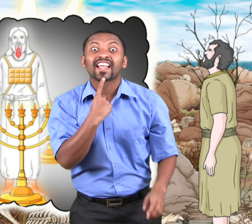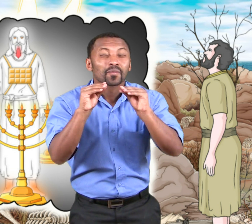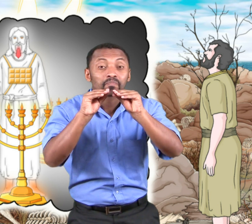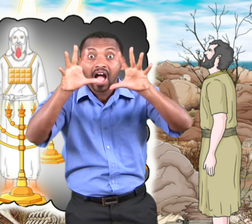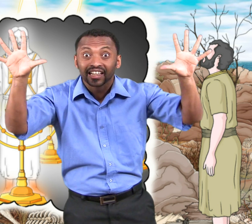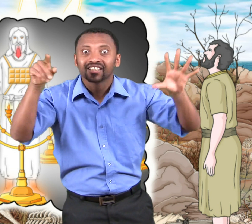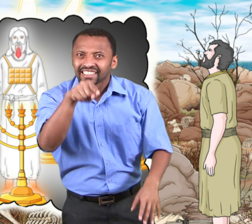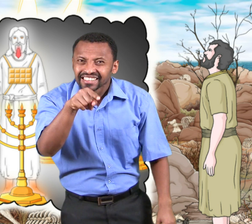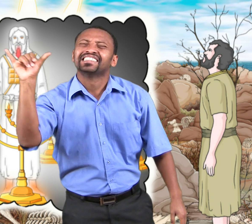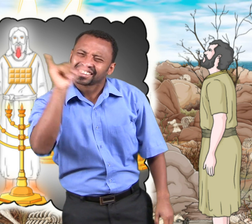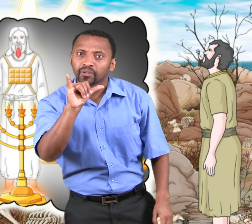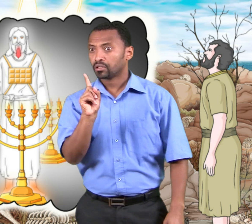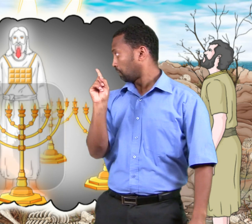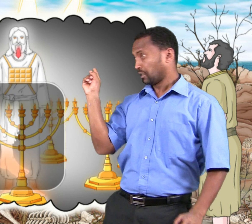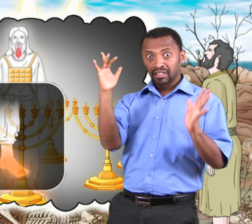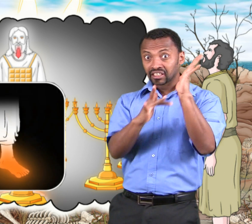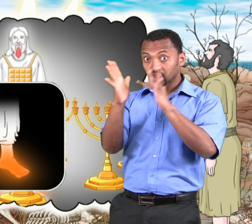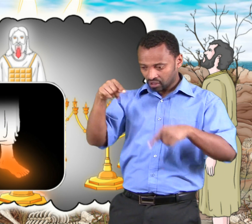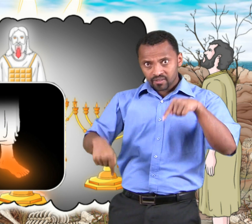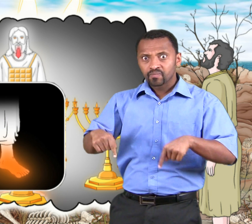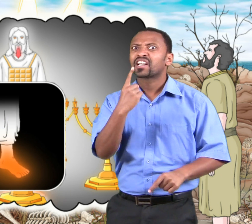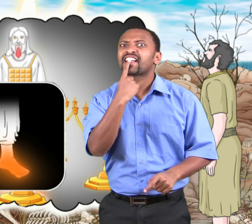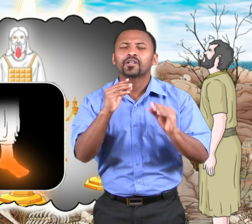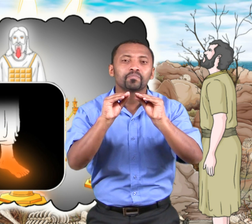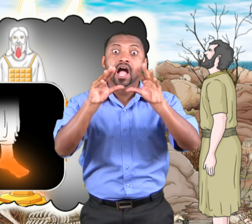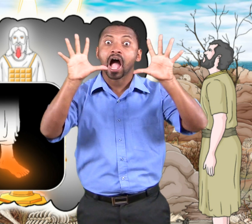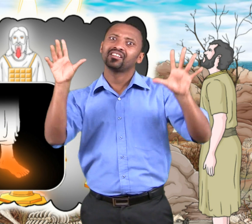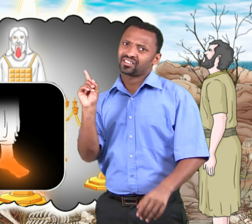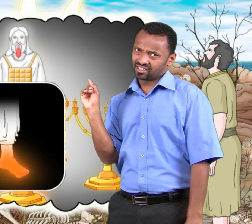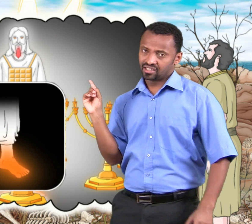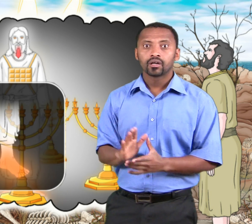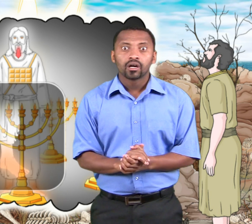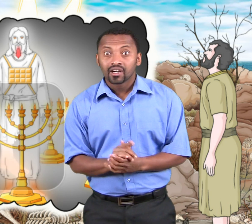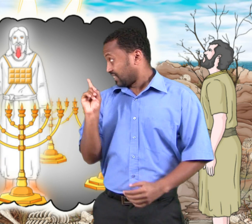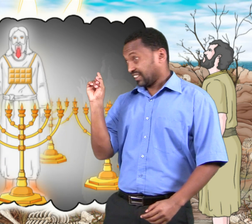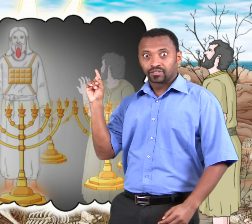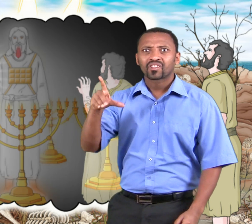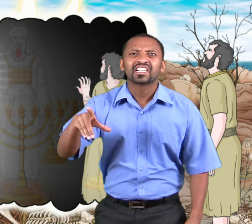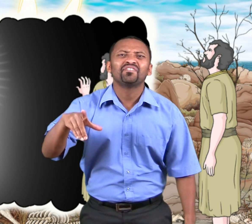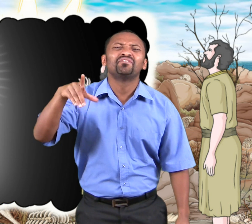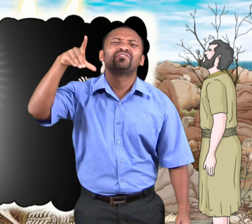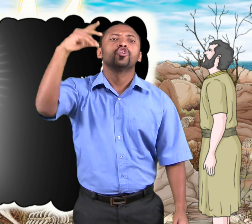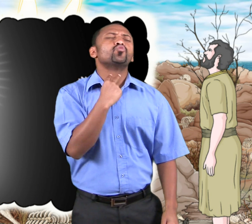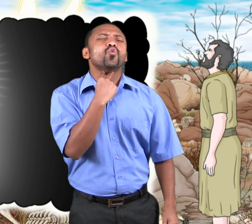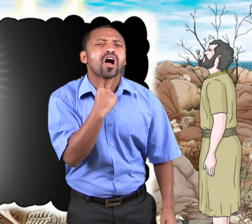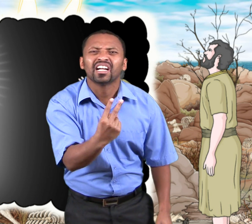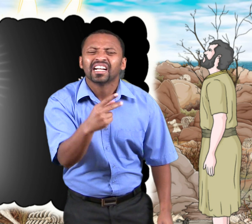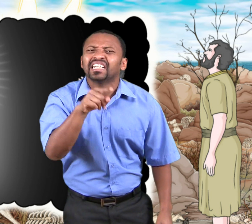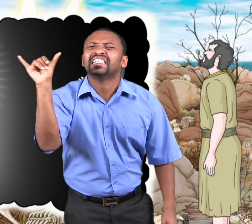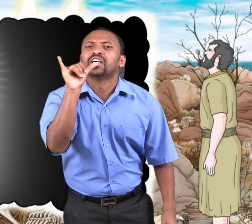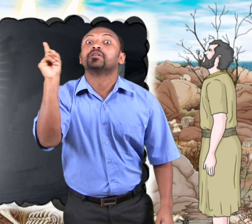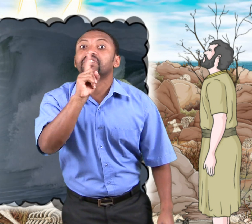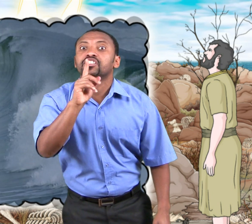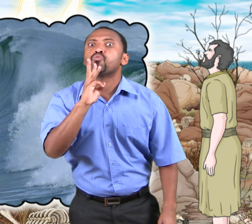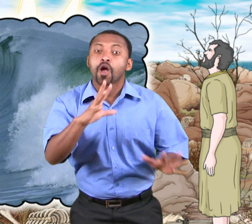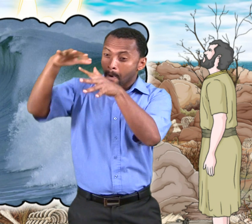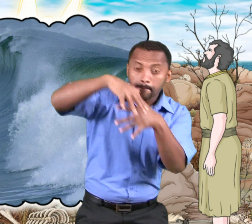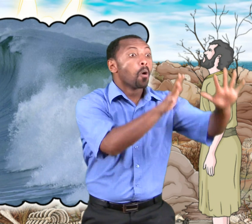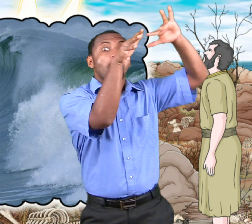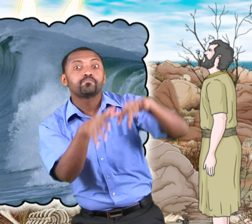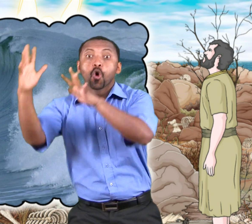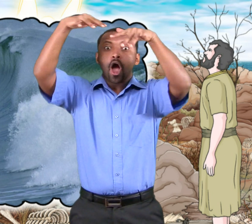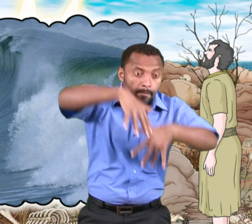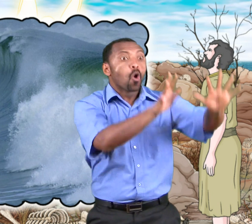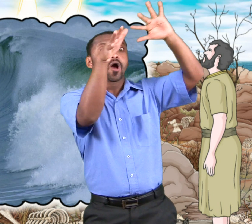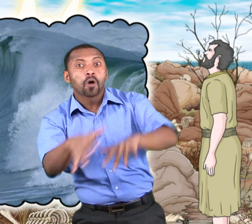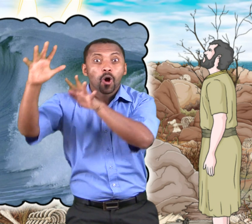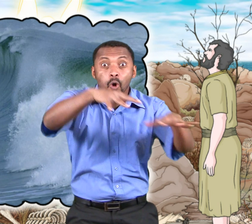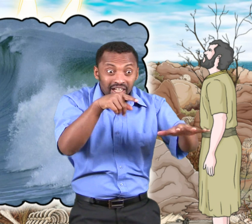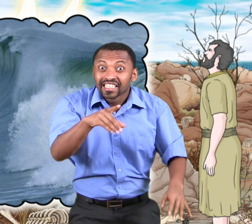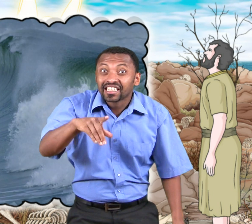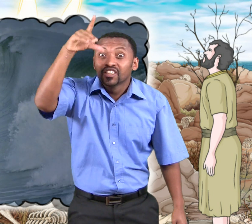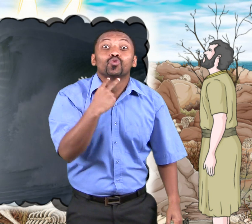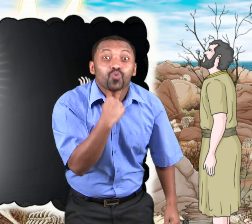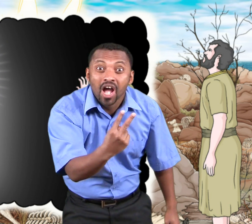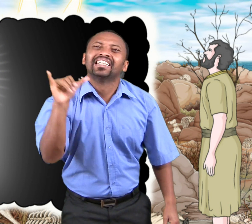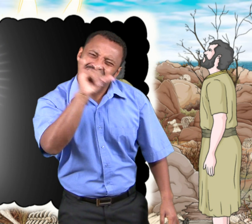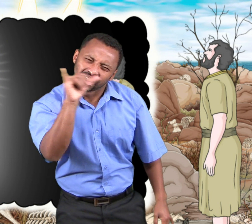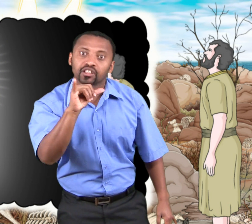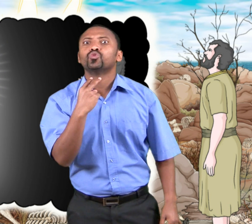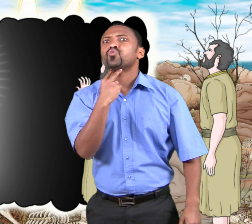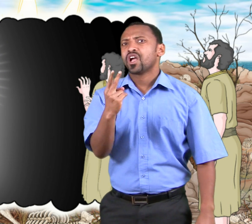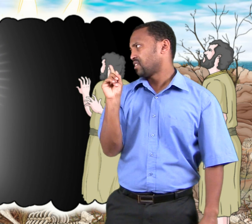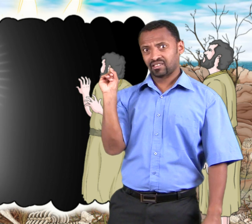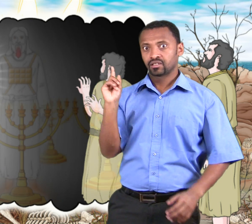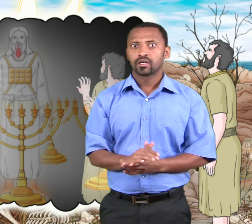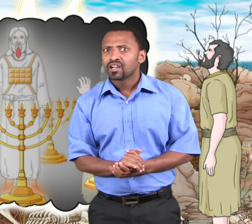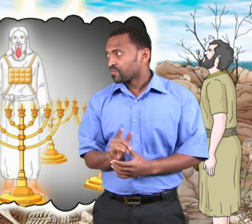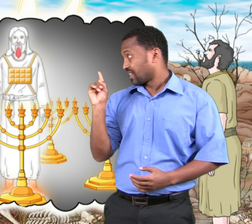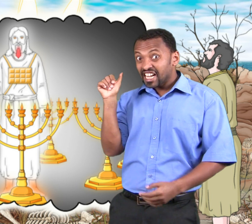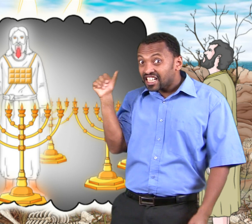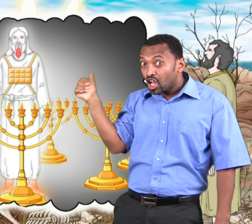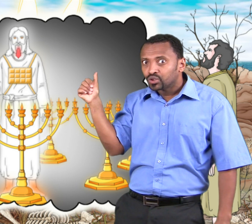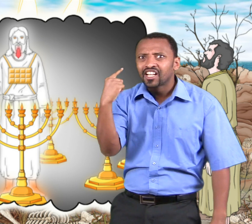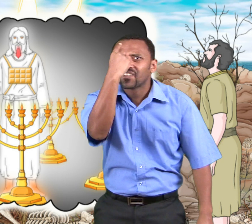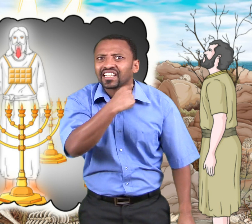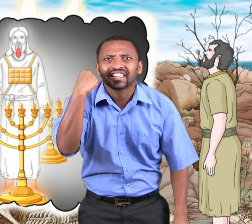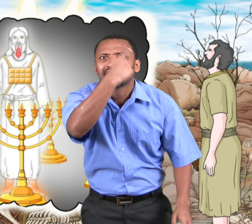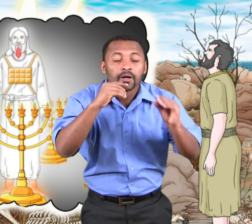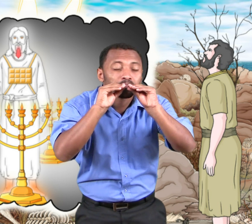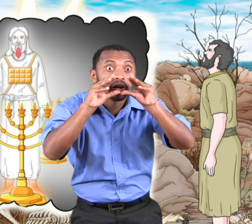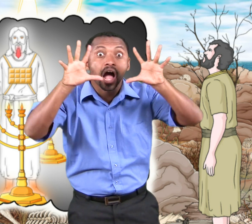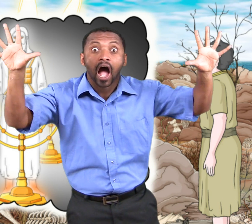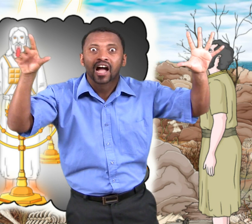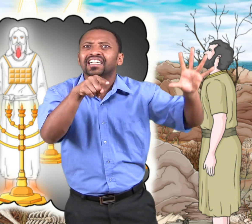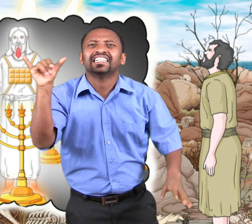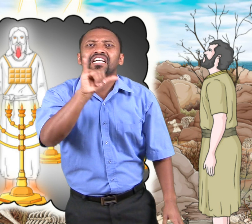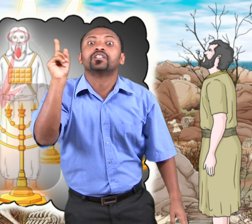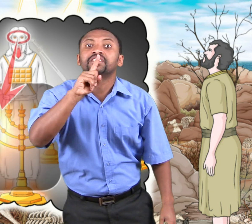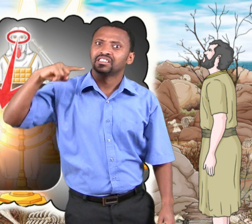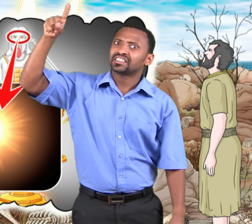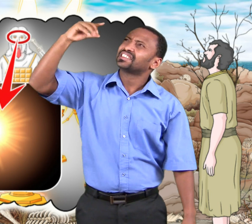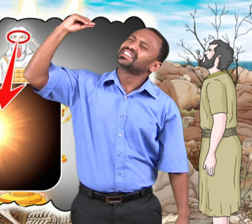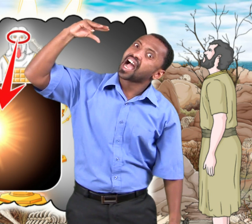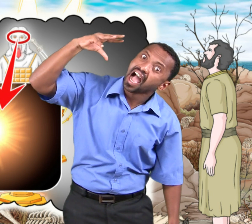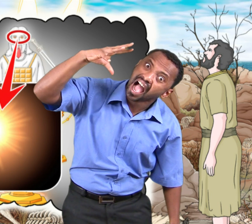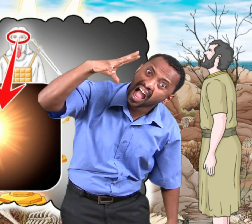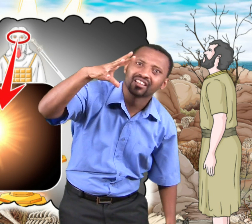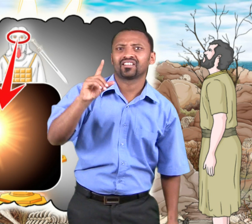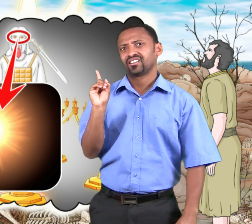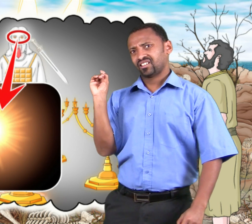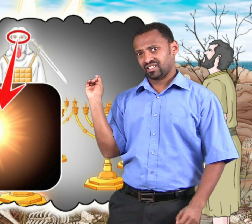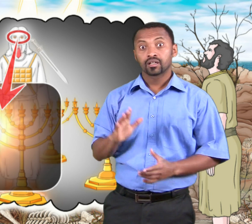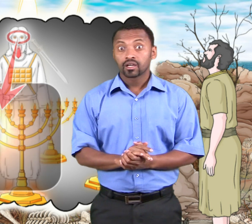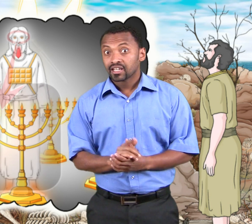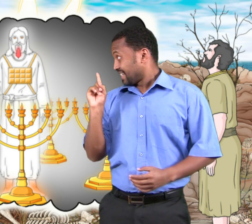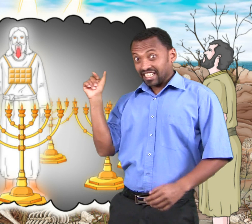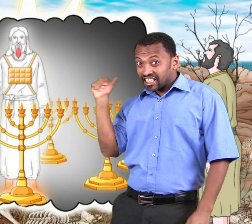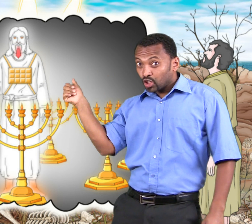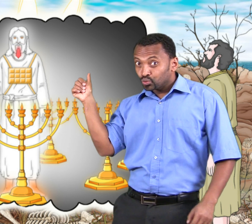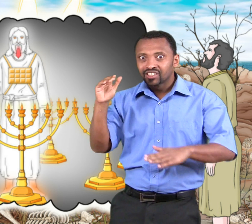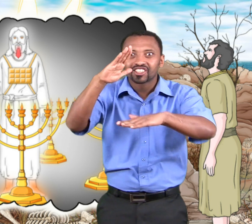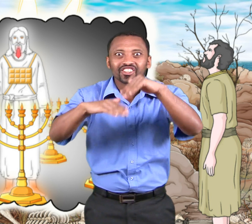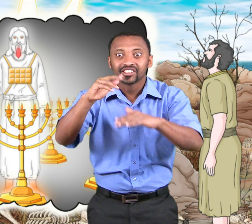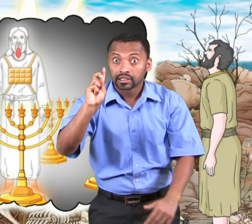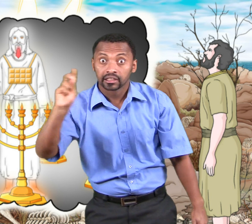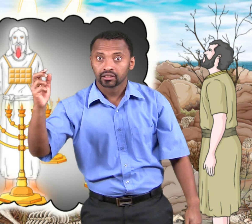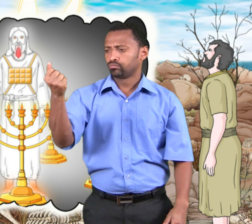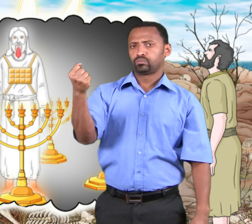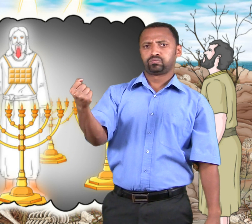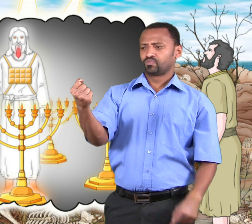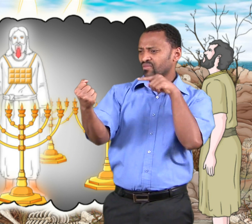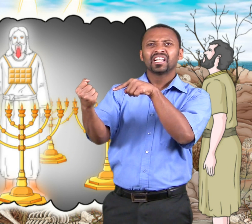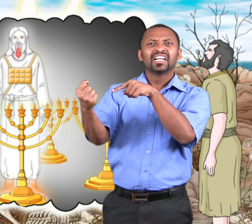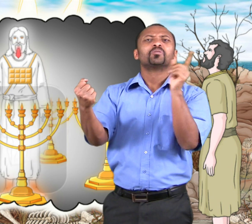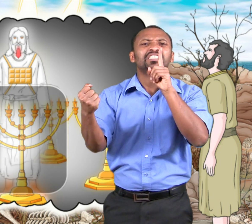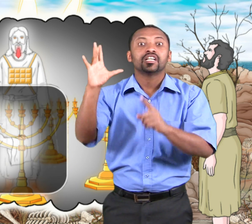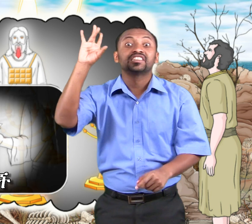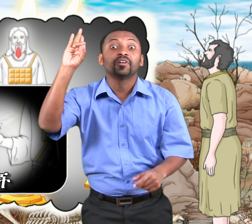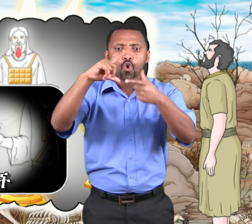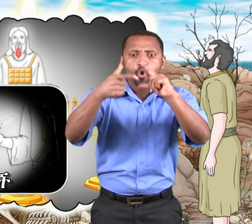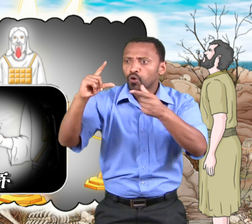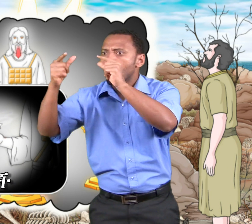His feet were like polished bronze refined in a furnace, and His voice was like the roar of many waters.